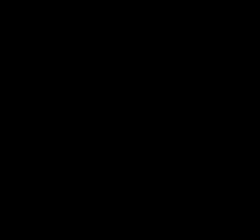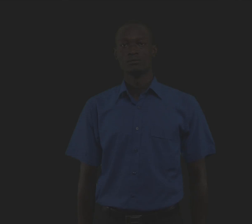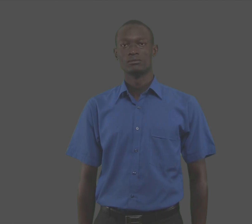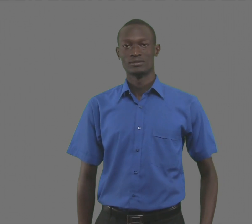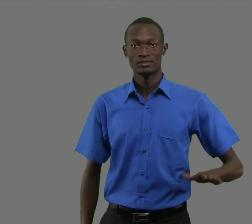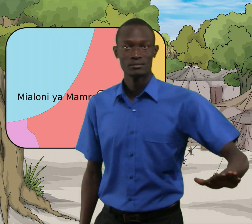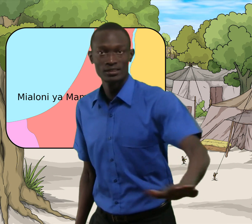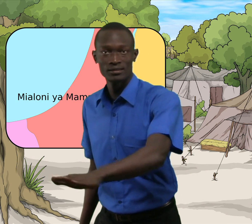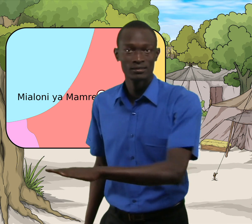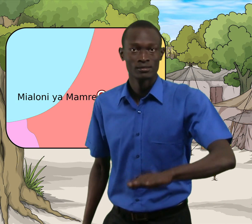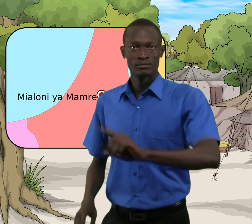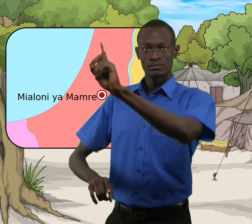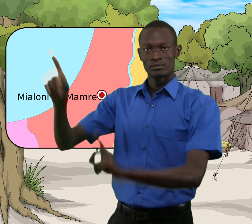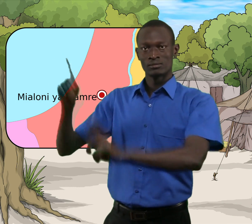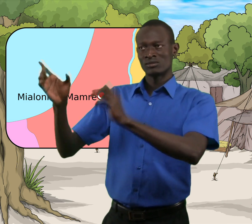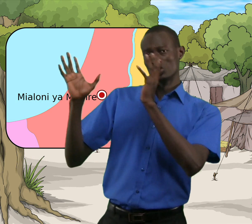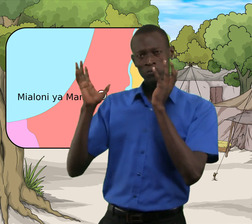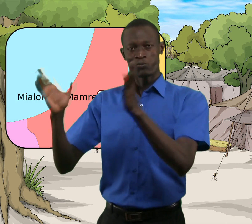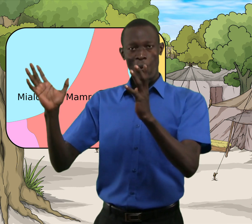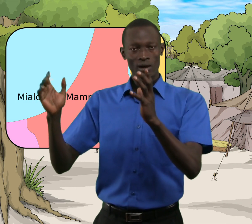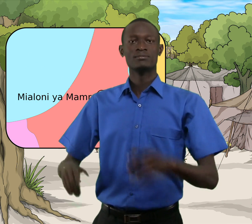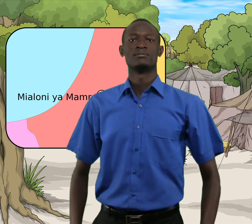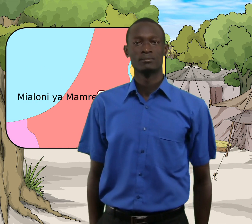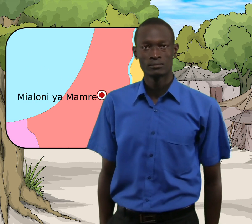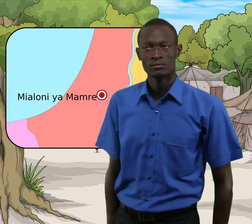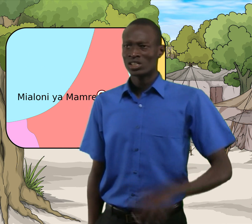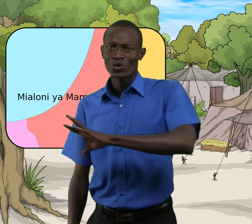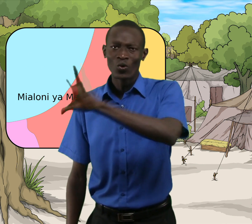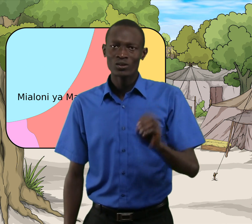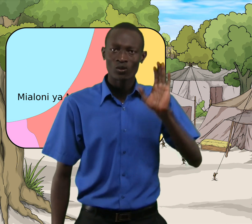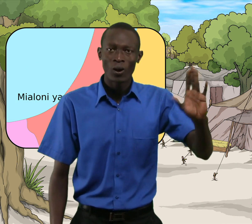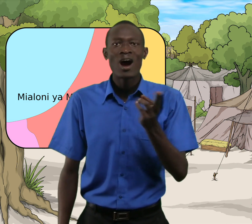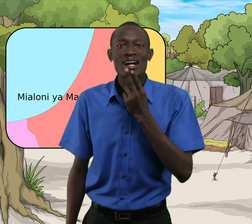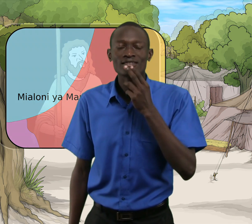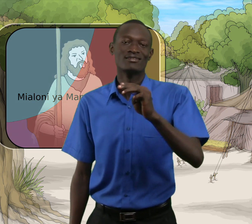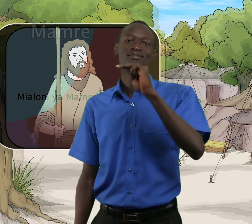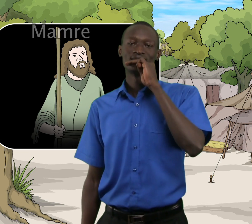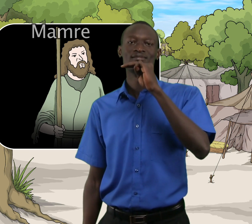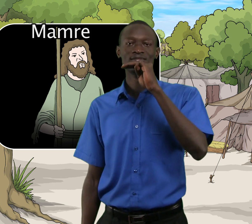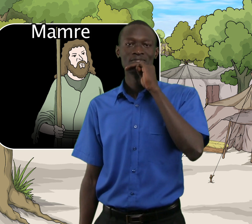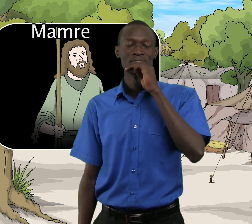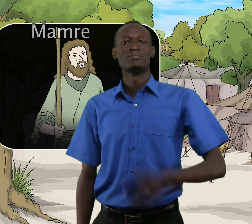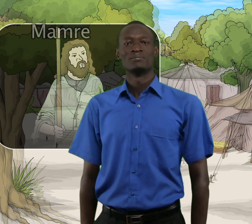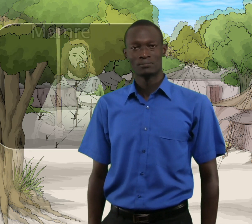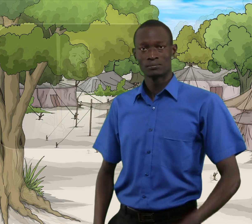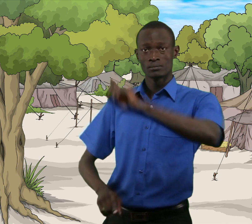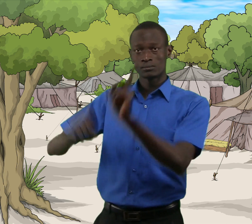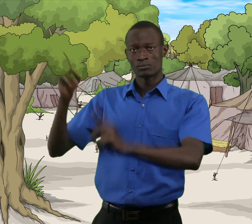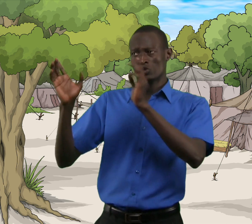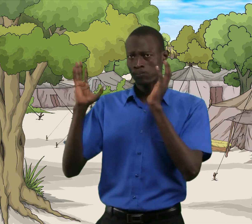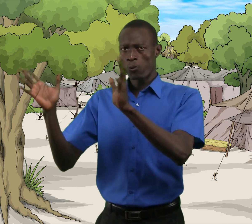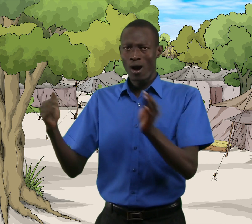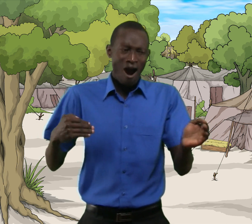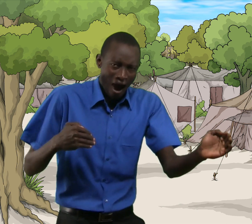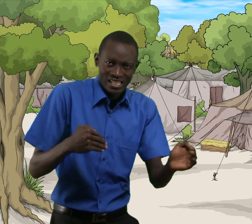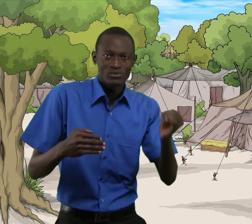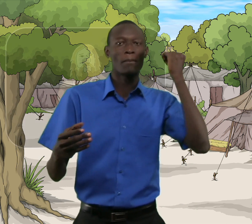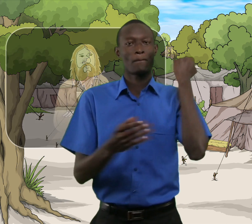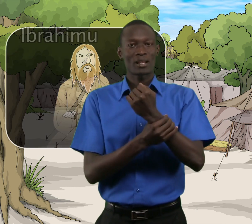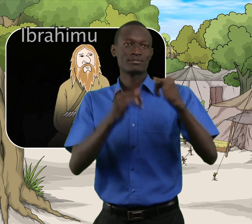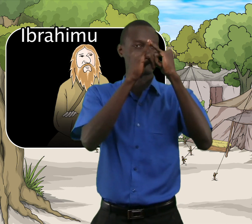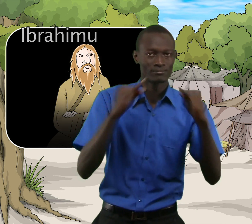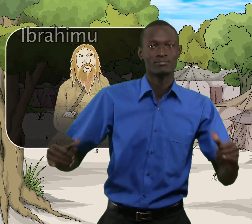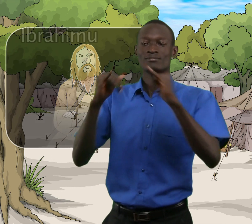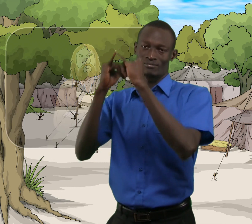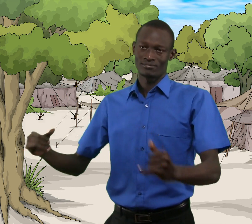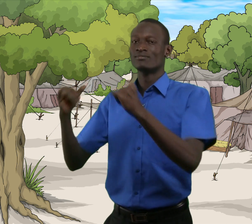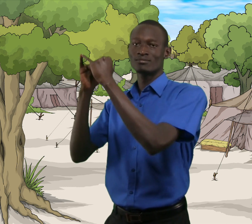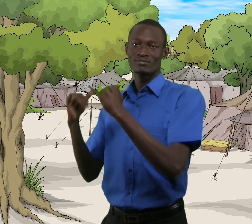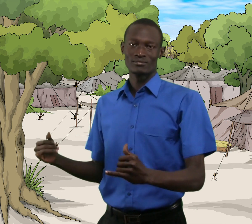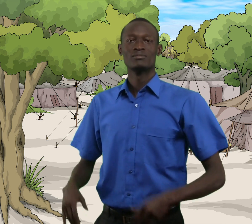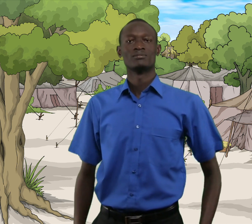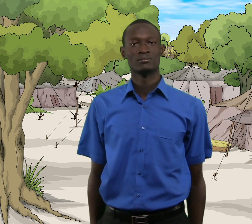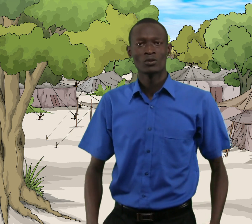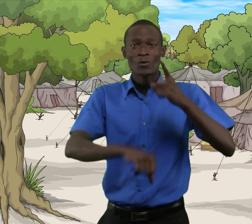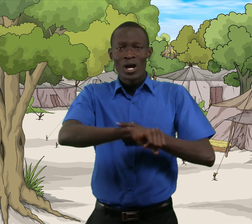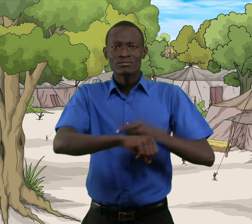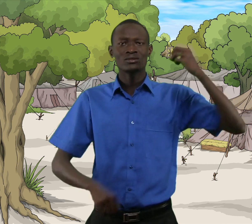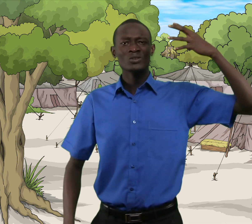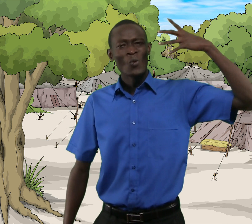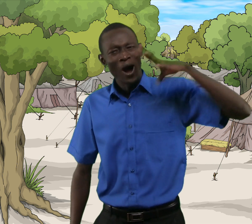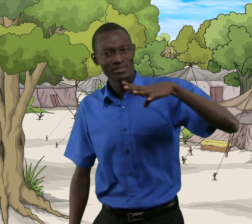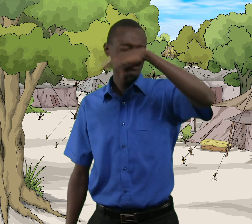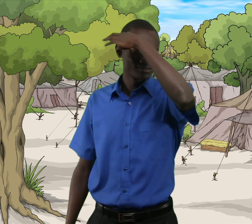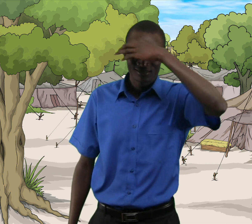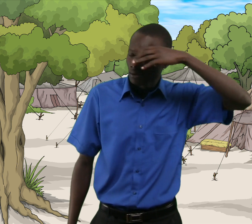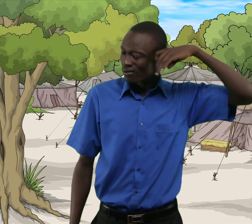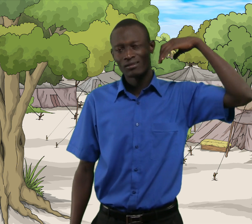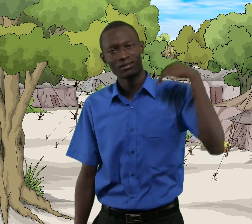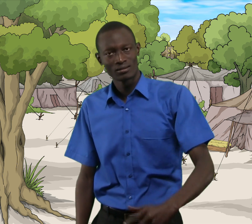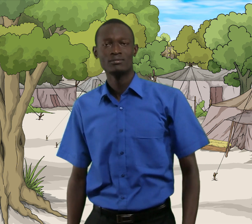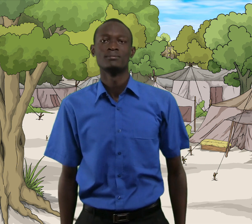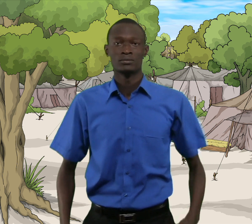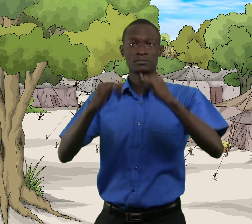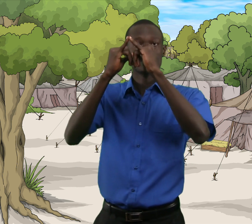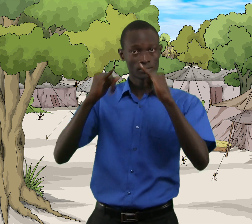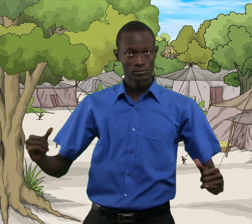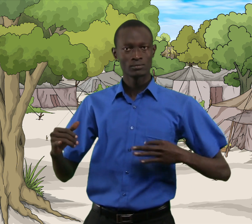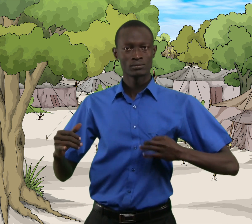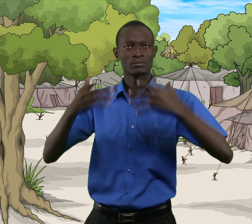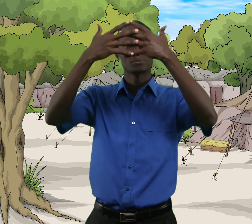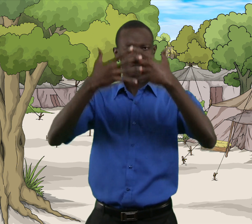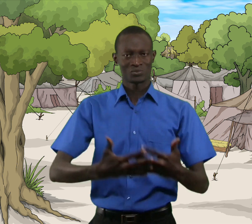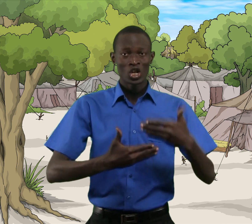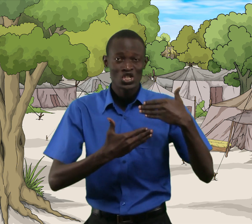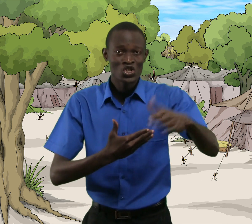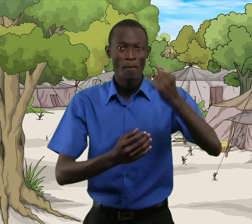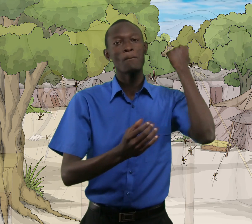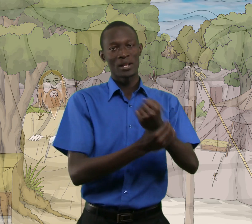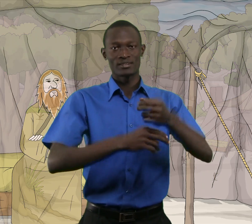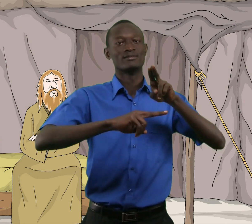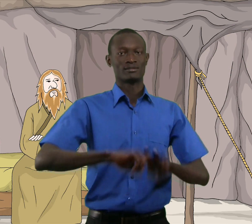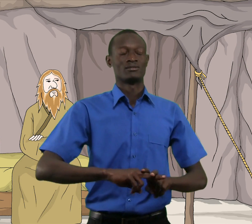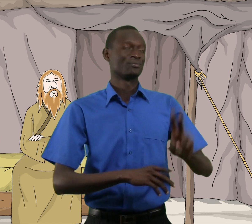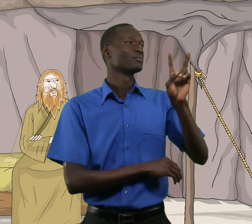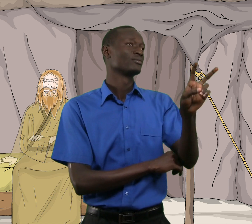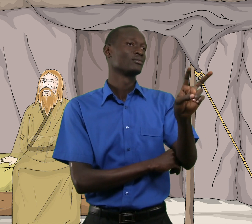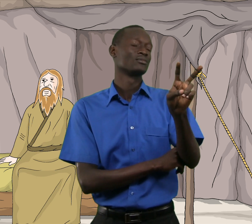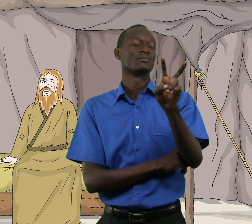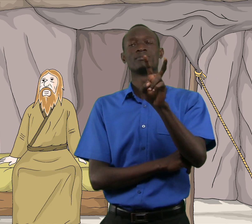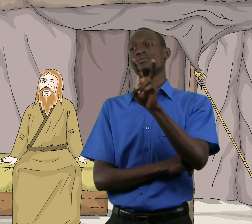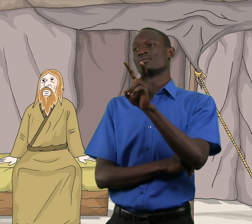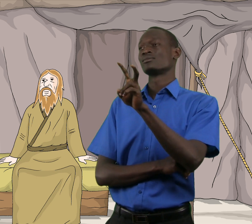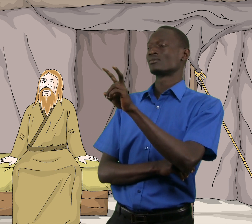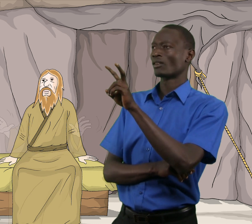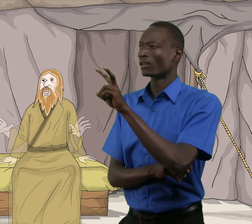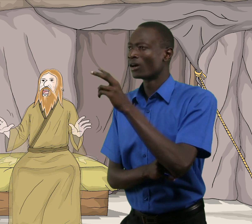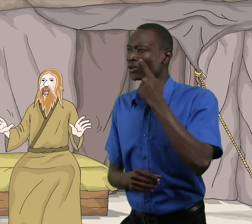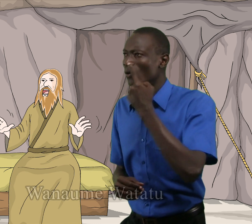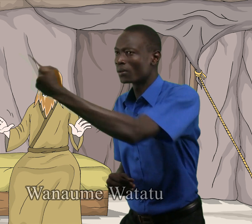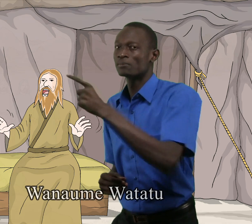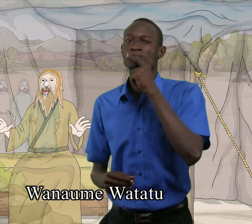Then the LORD appeared to Abraham by the Oaks of Mamre in the heat of the day, while he was sitting at the entrance of his tent.